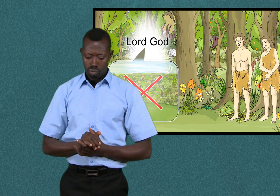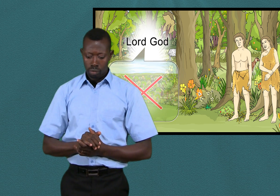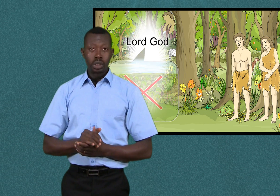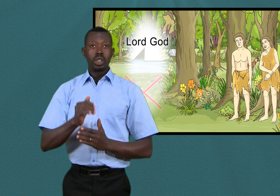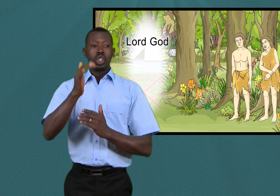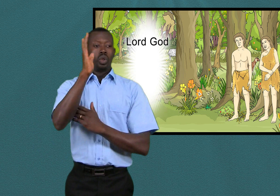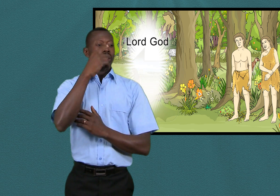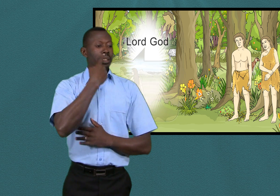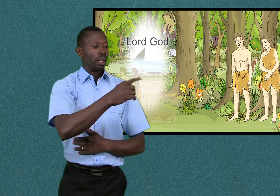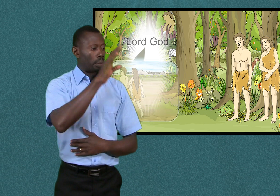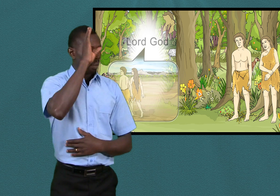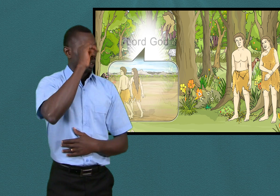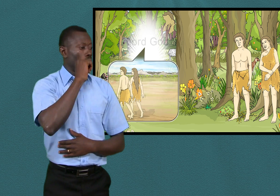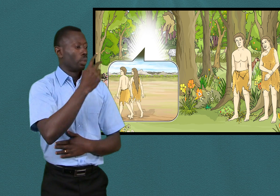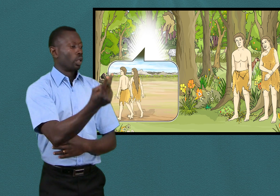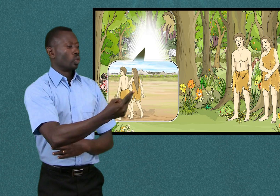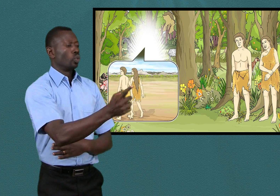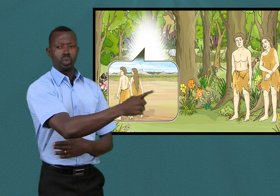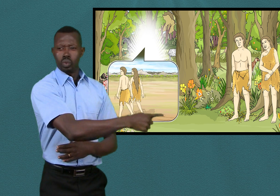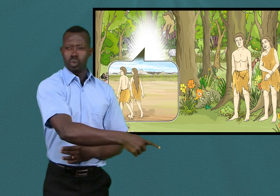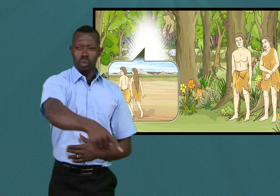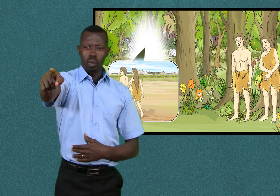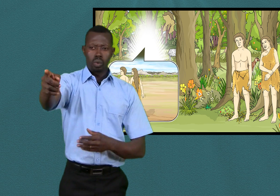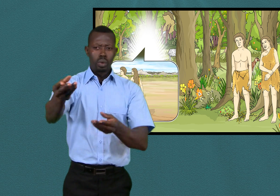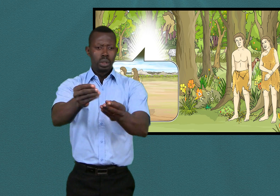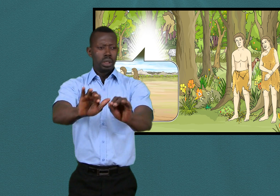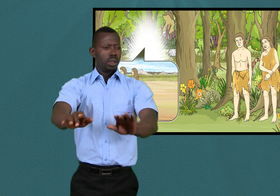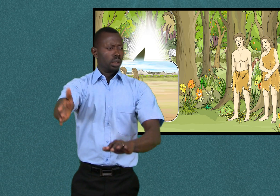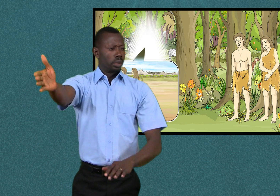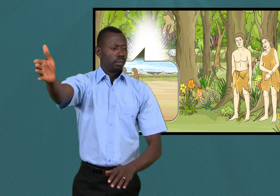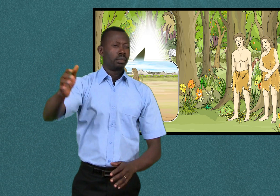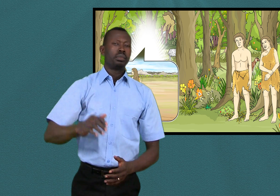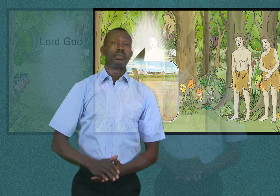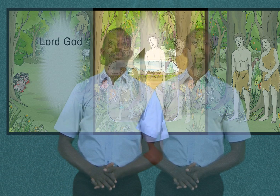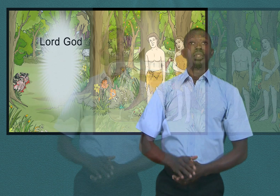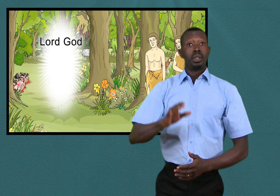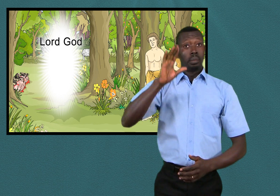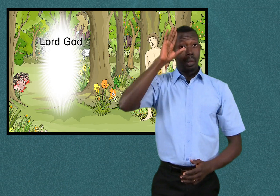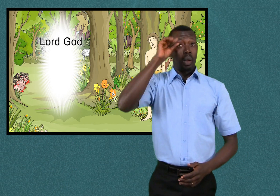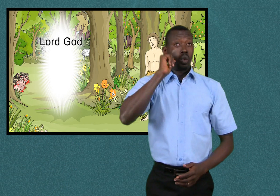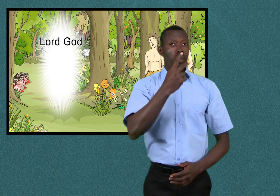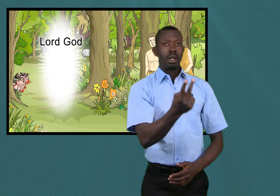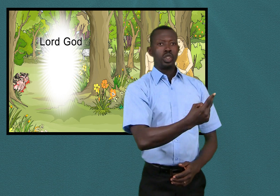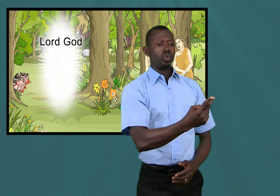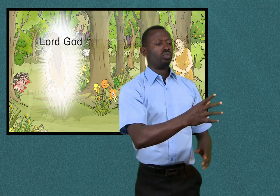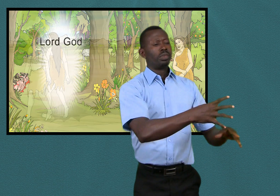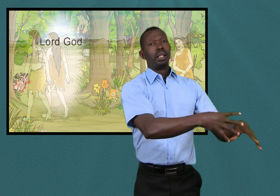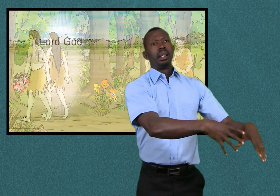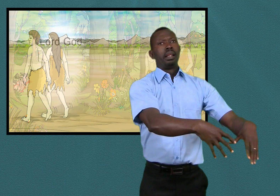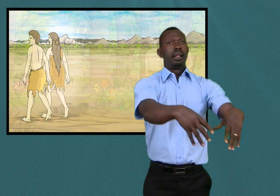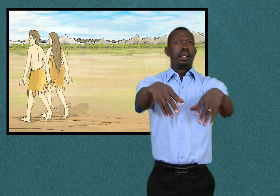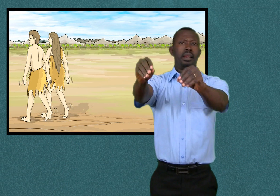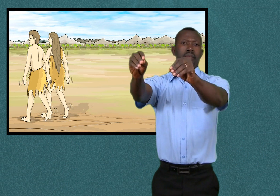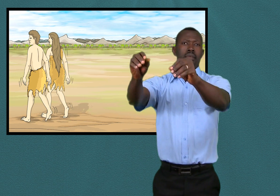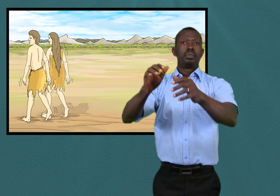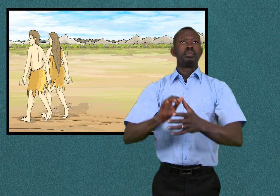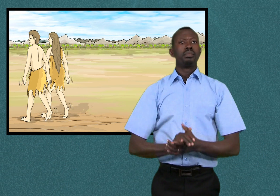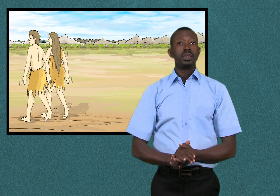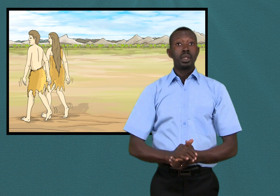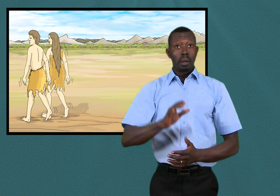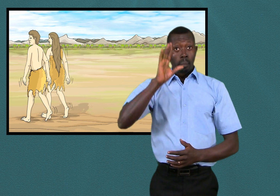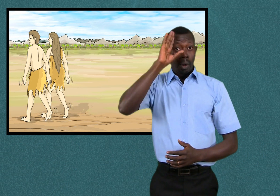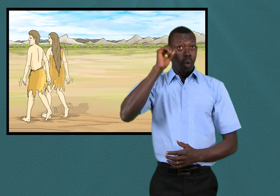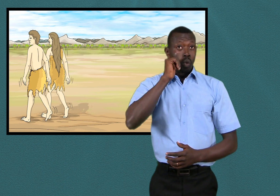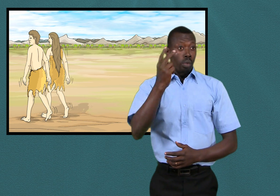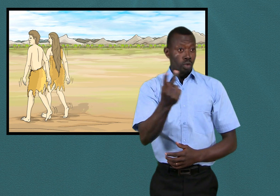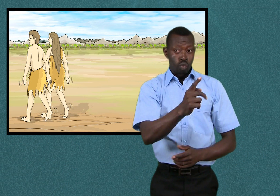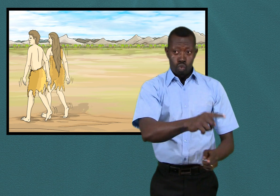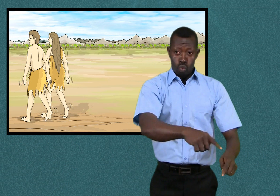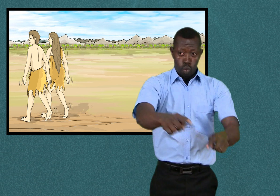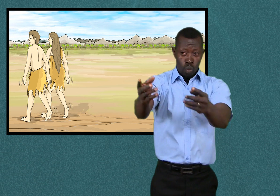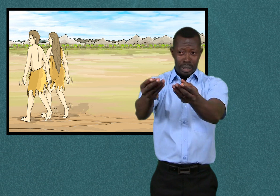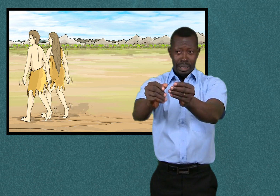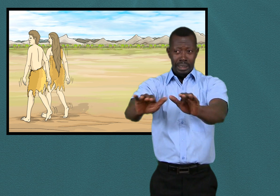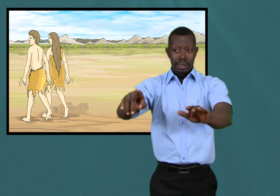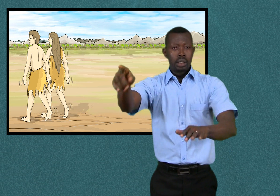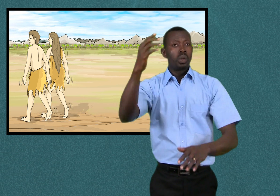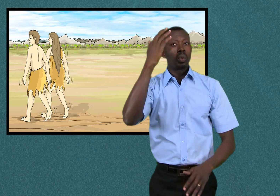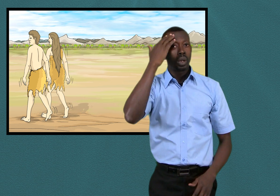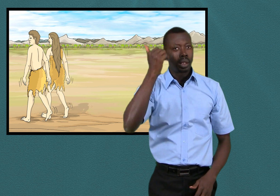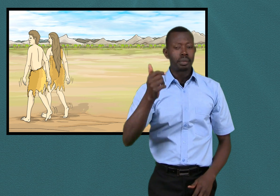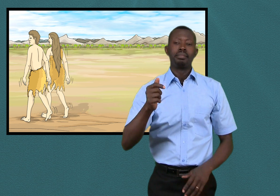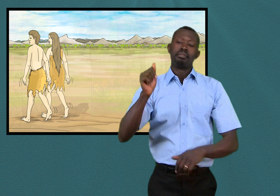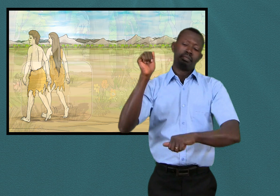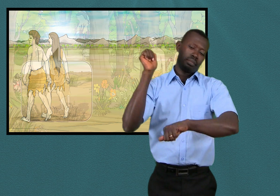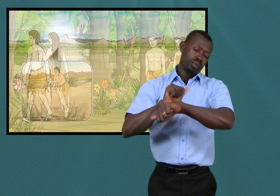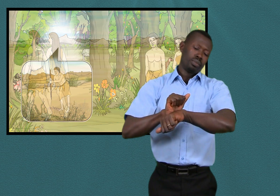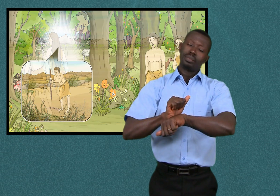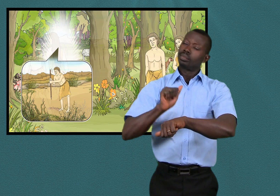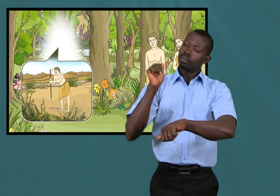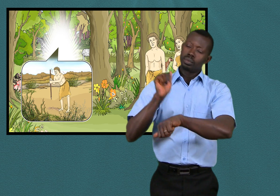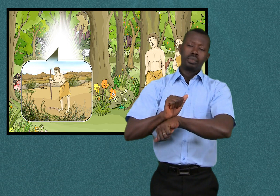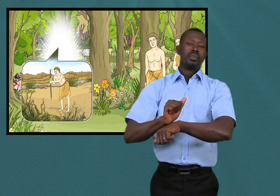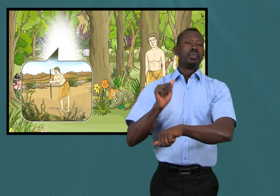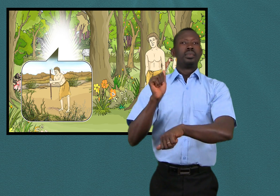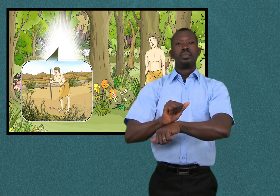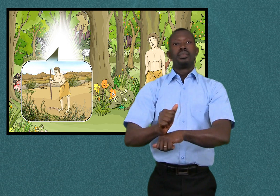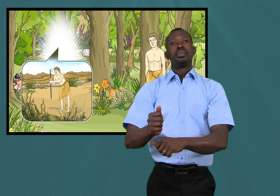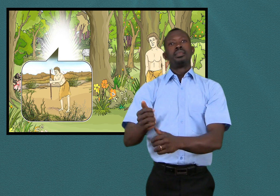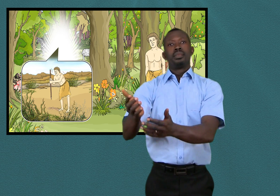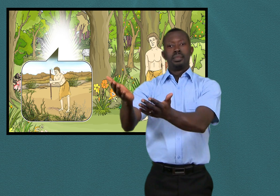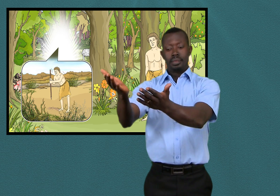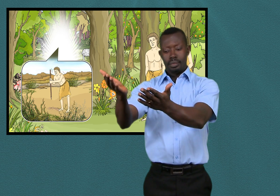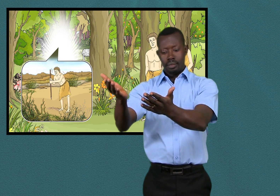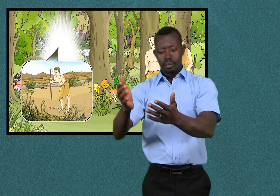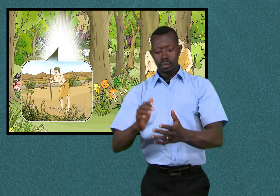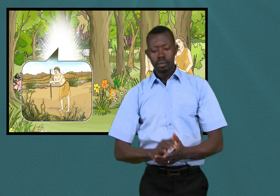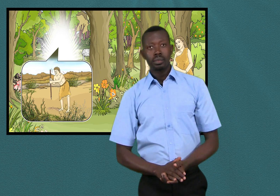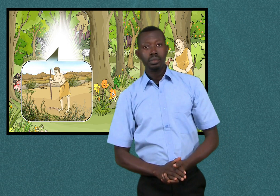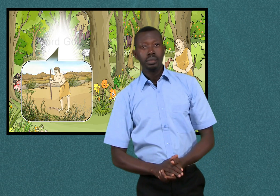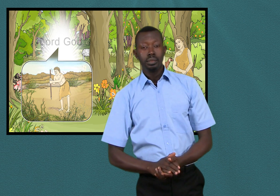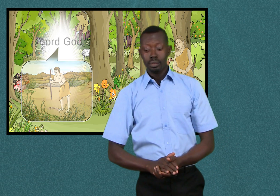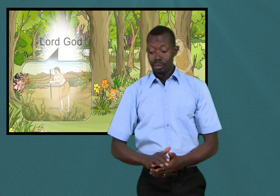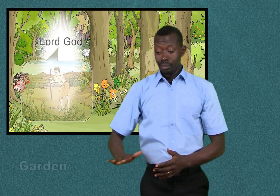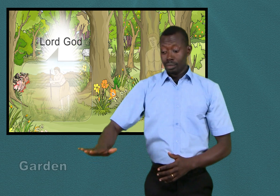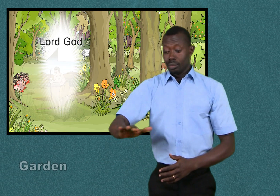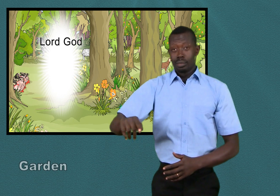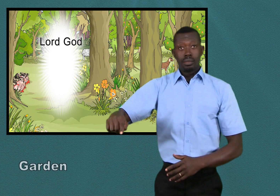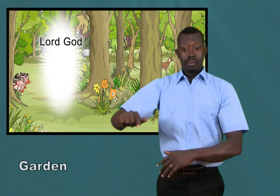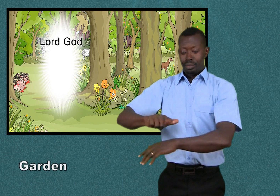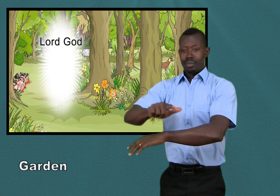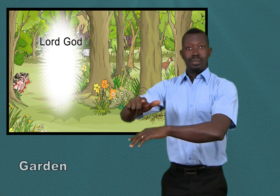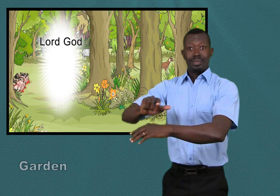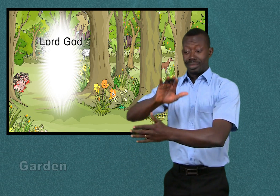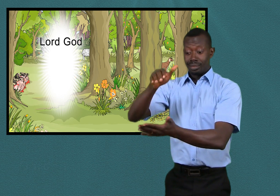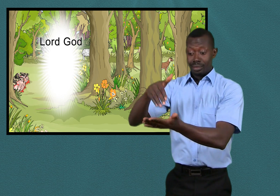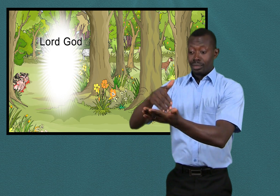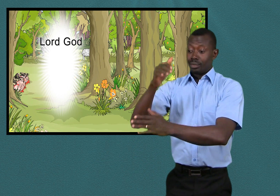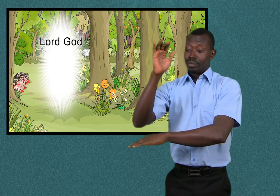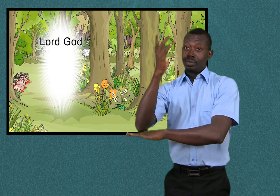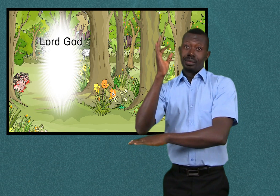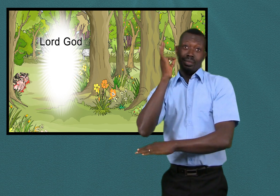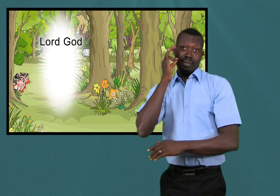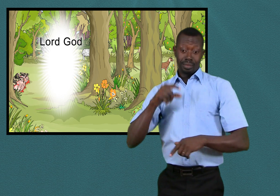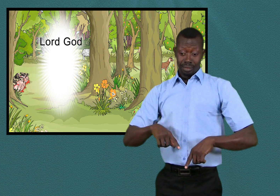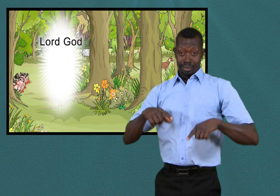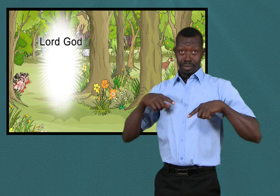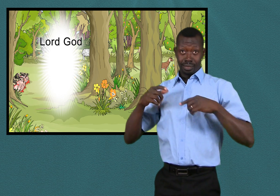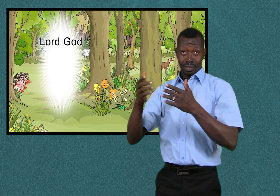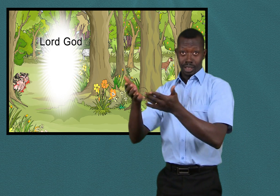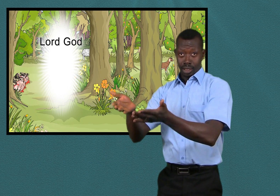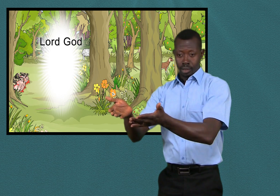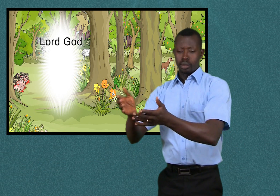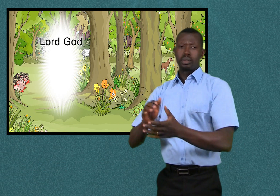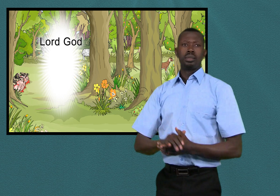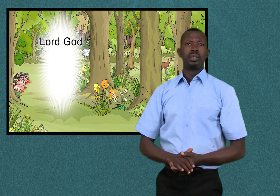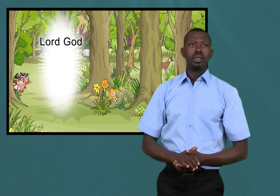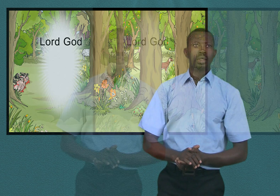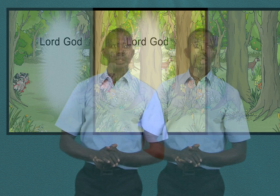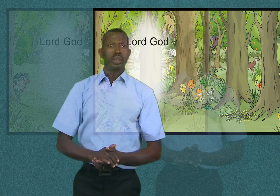Therefore the LORD God banished him from the Garden of Eden to work the ground from which he had been taken.